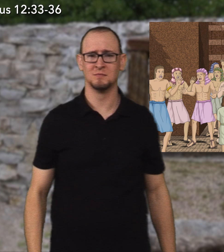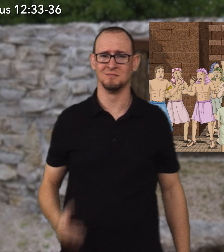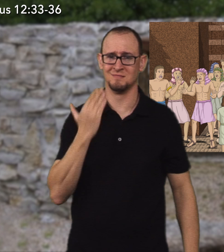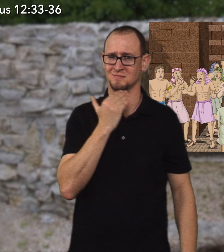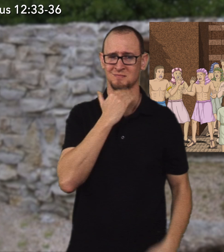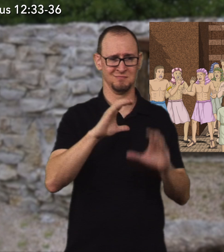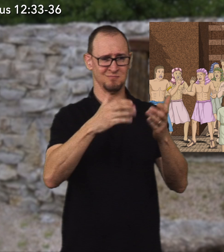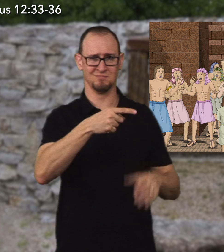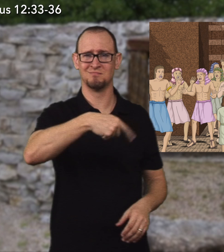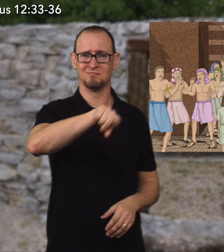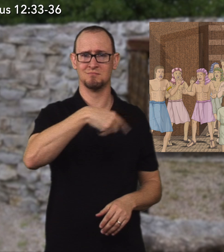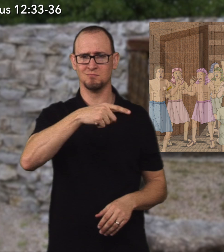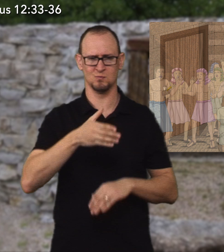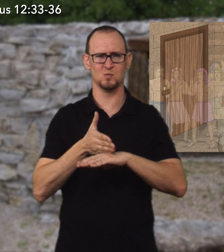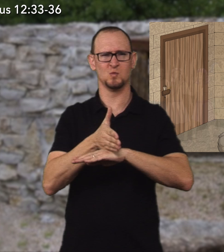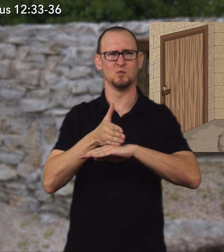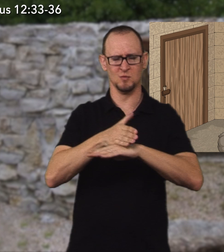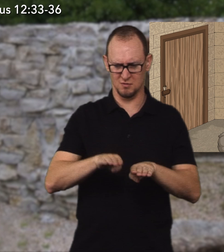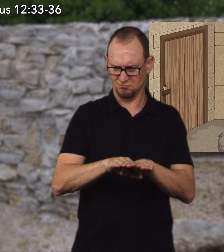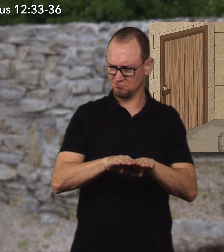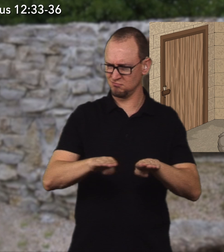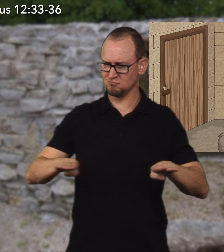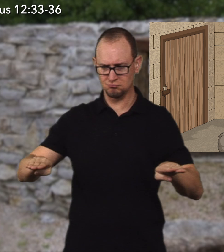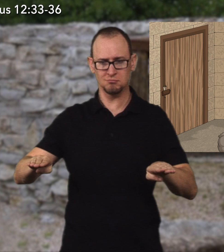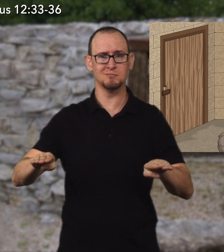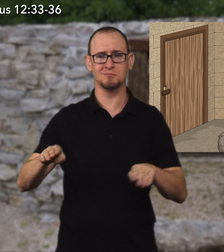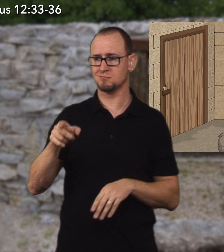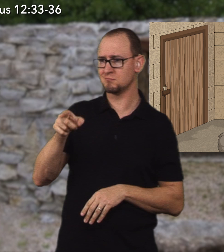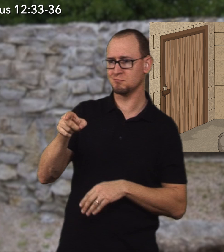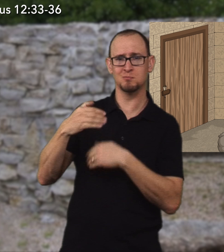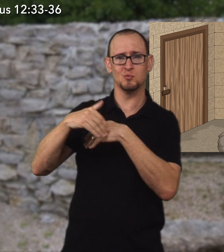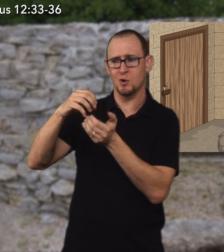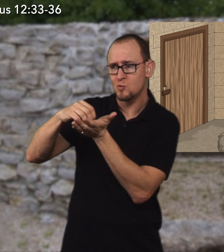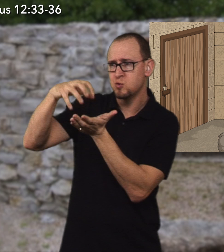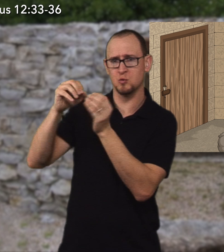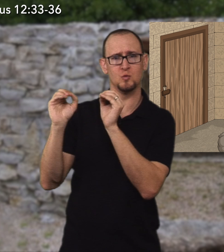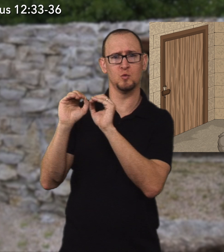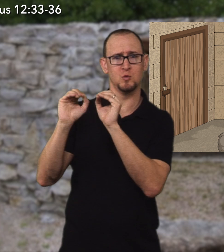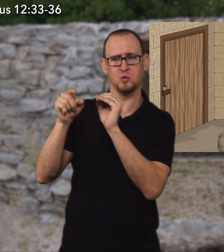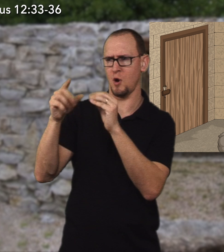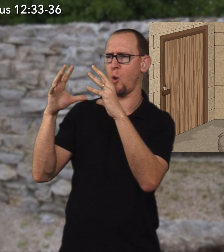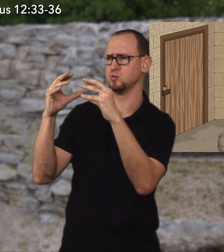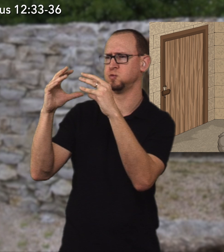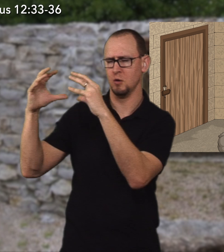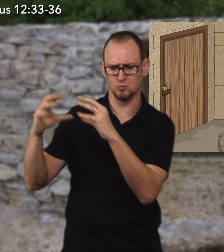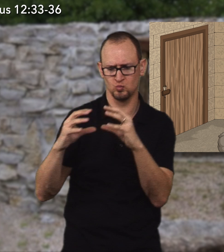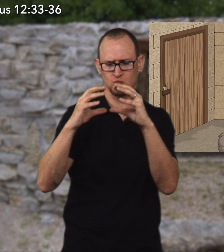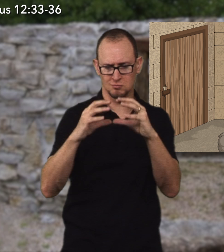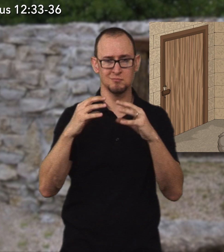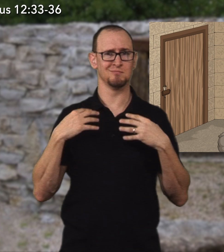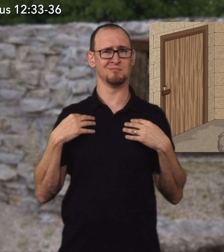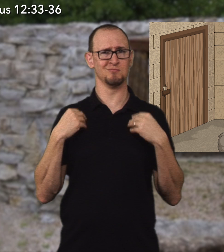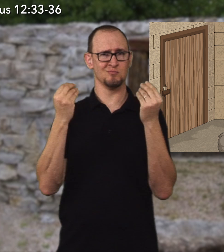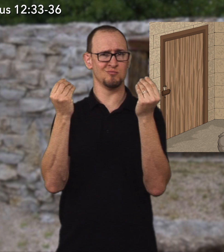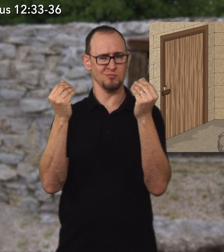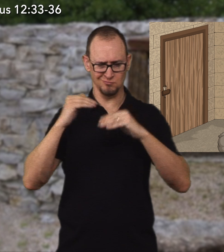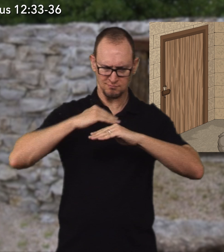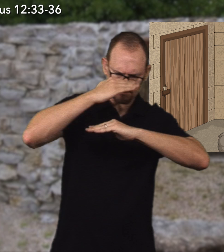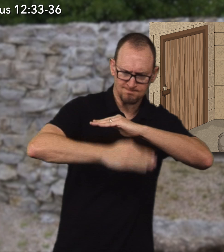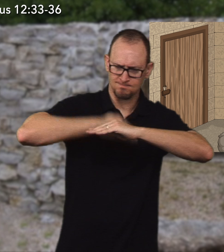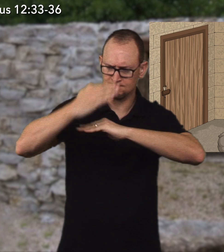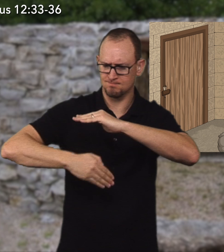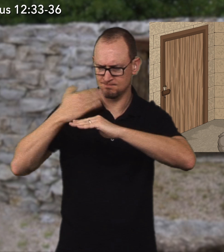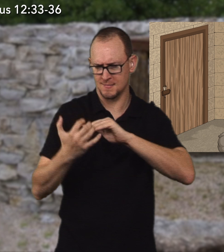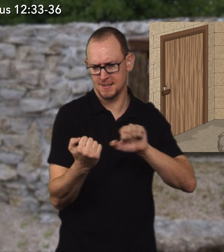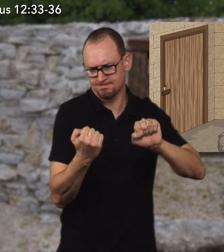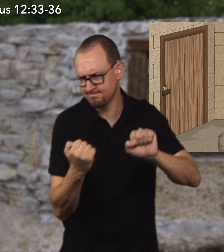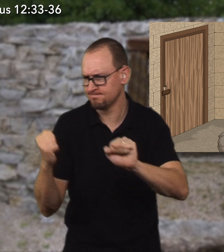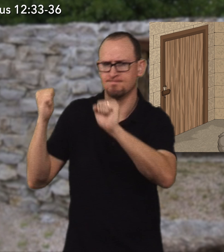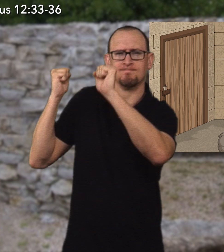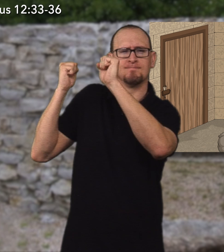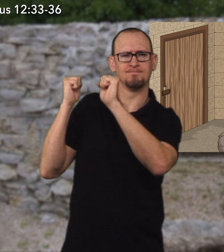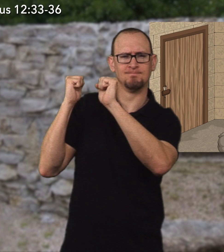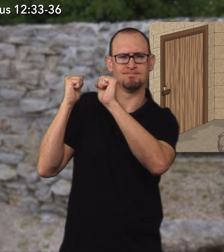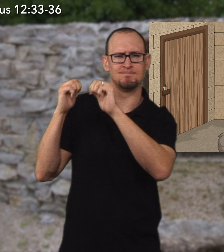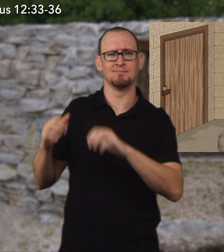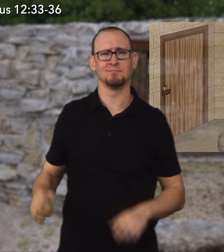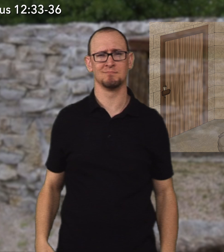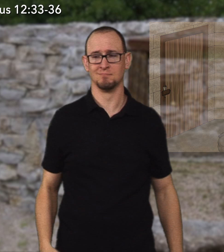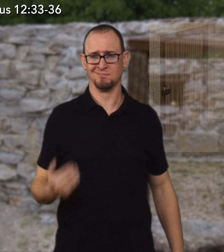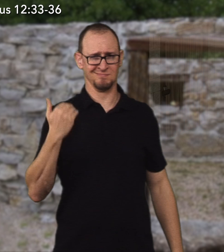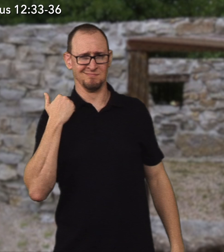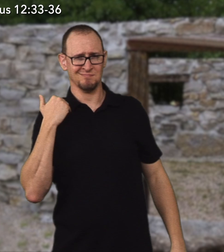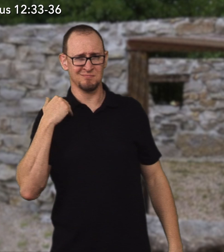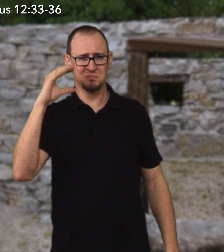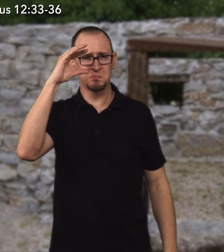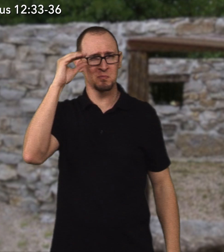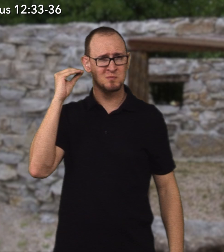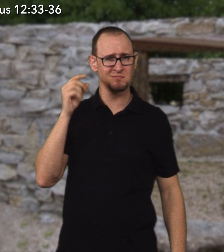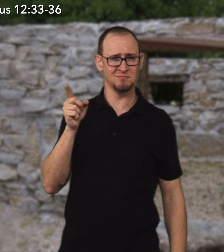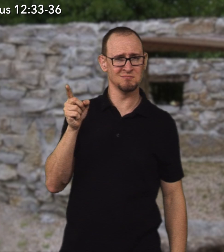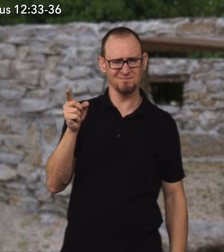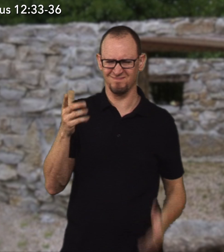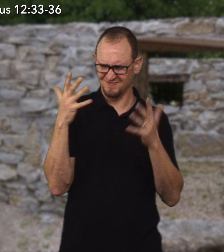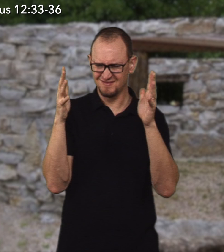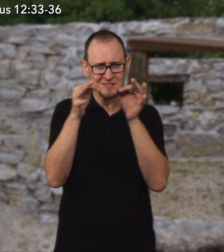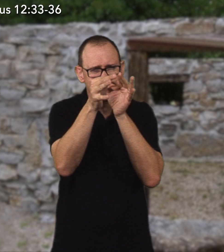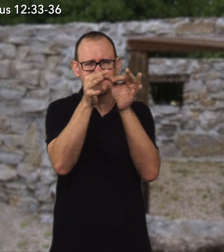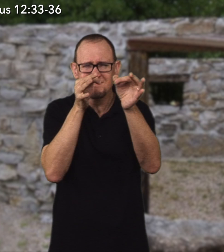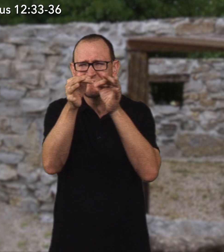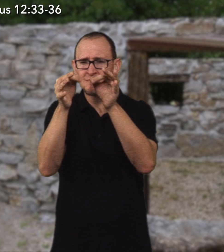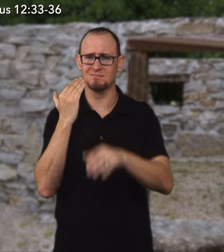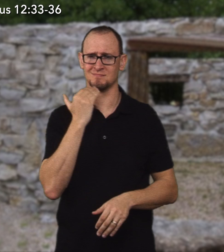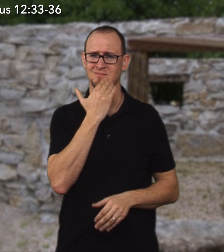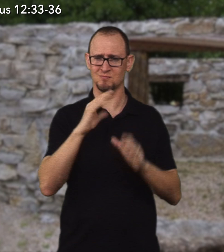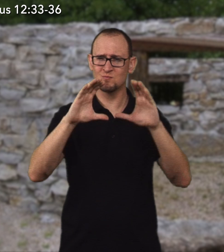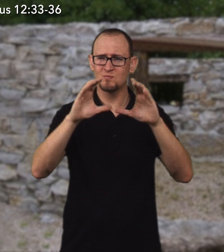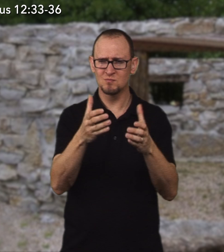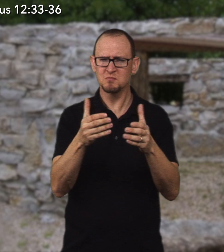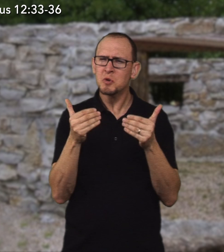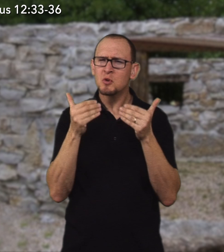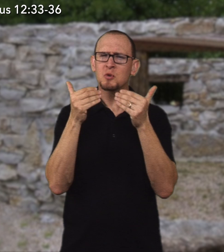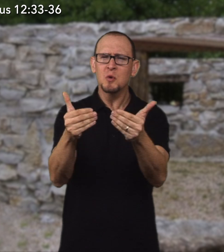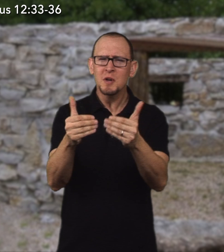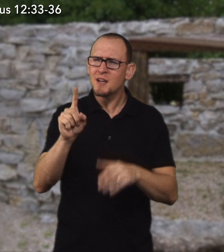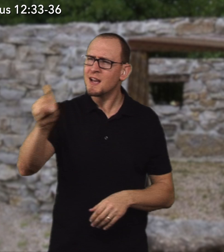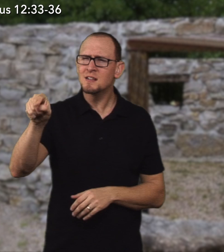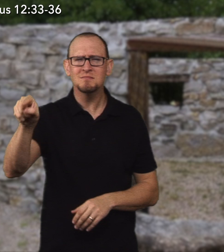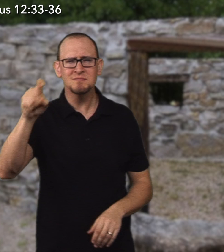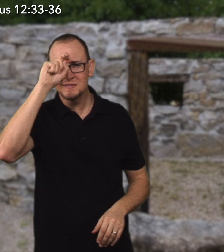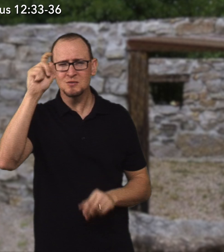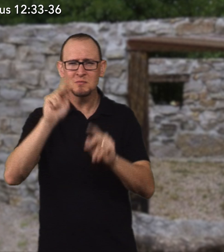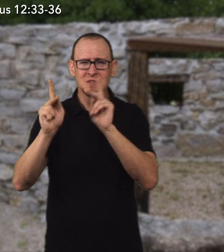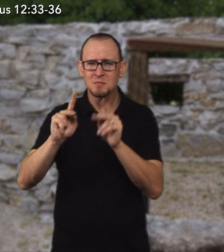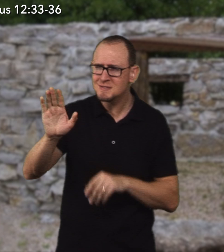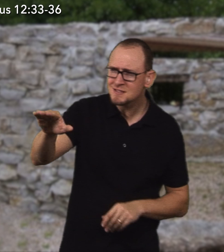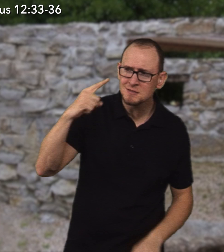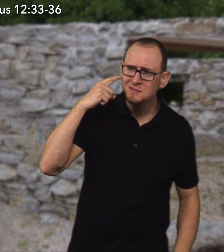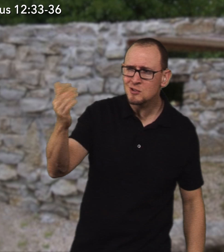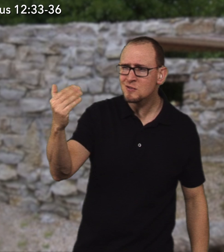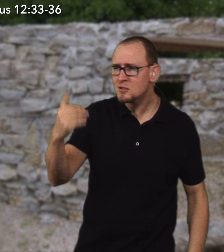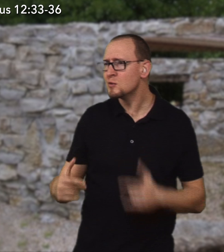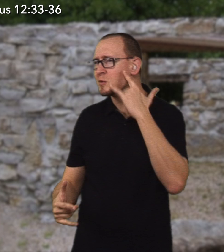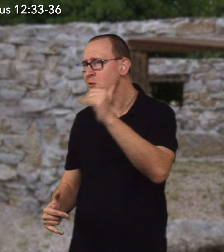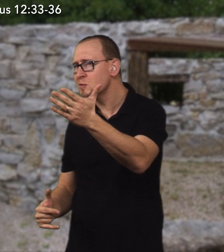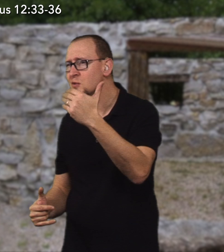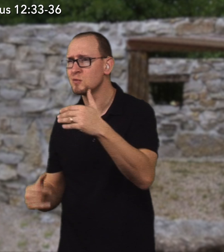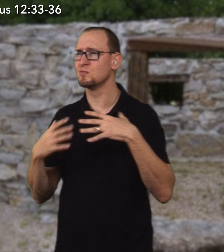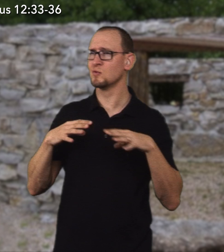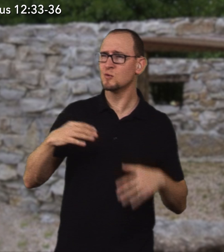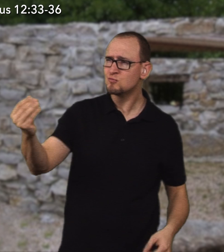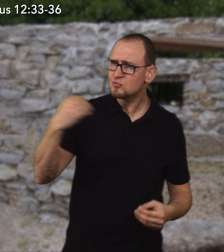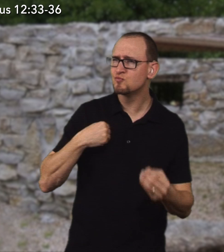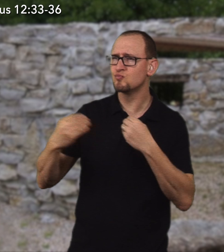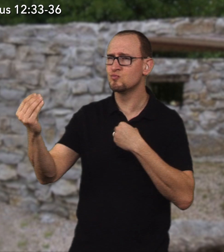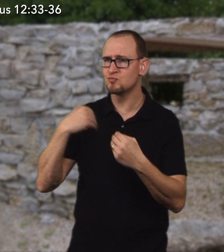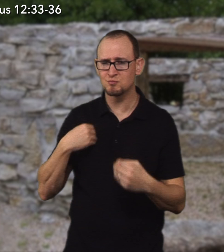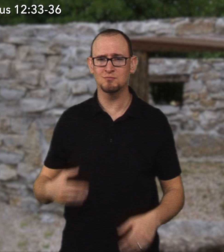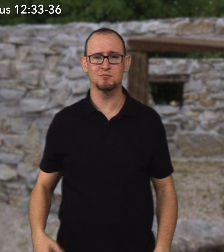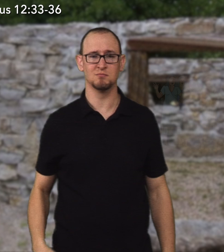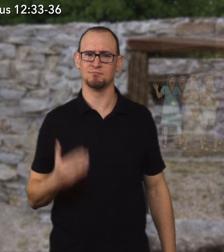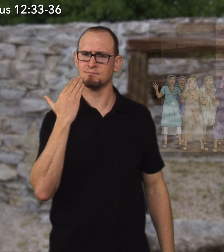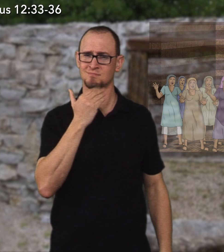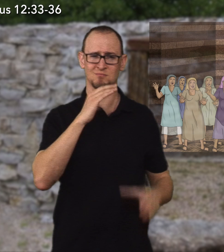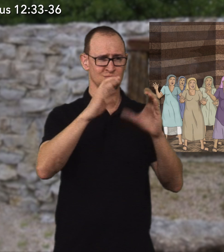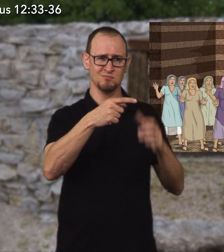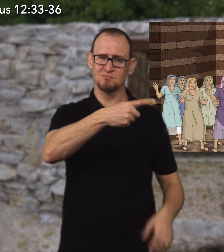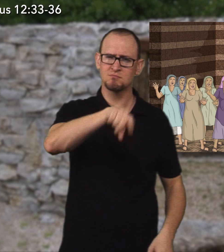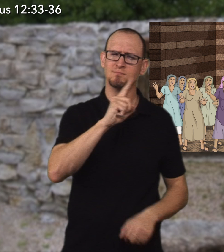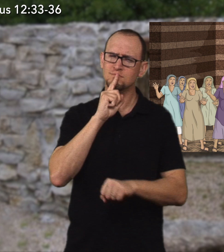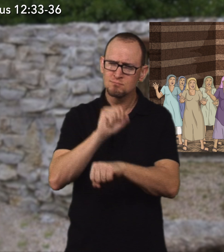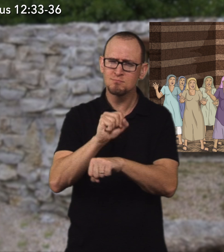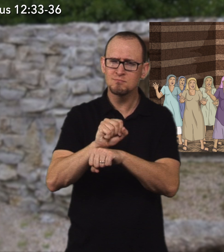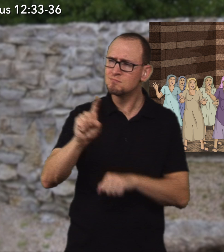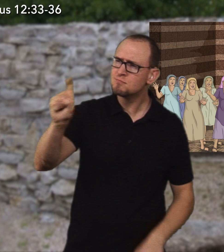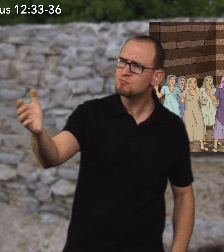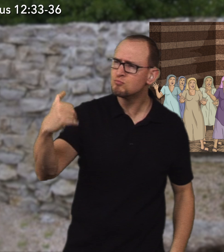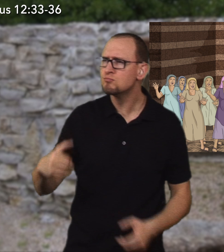So the people took their dough before it was leavened, carrying it on their shoulders in kneading bowls wrapped in clothing.